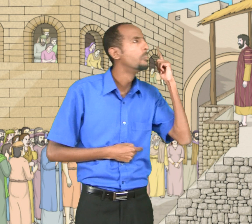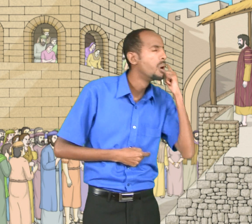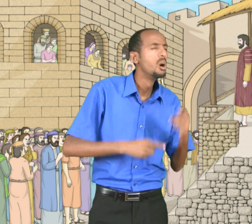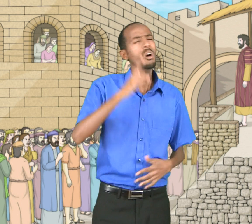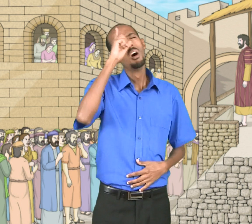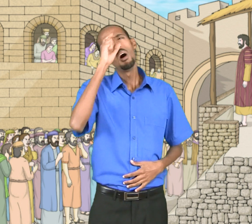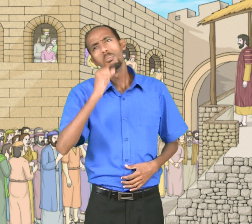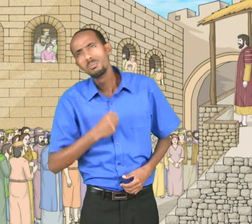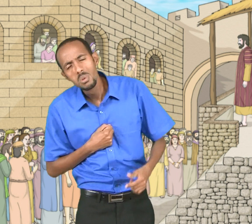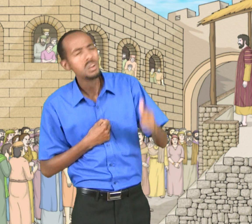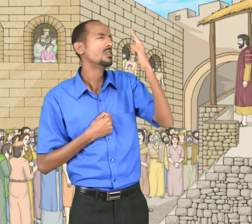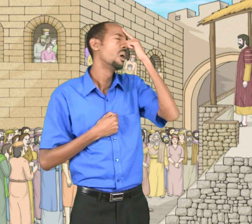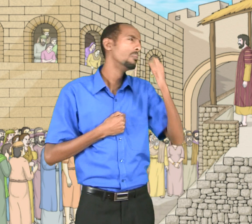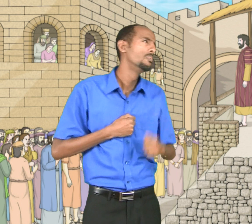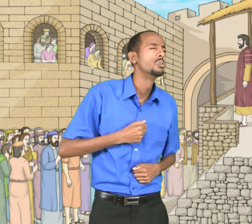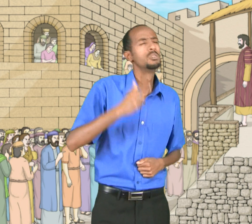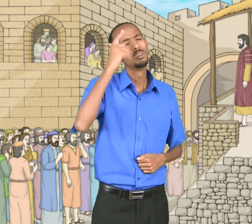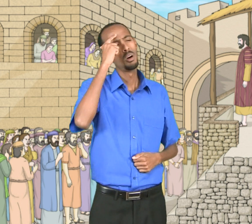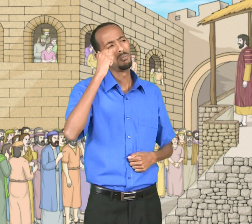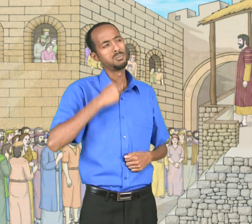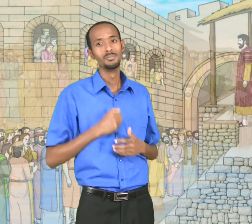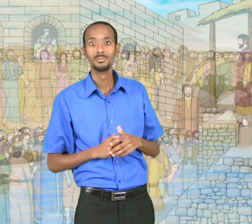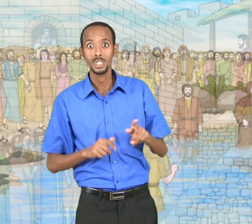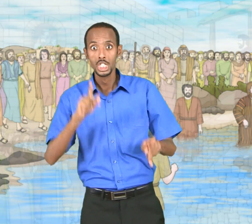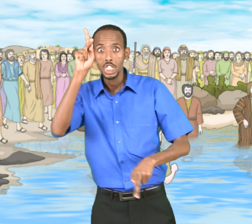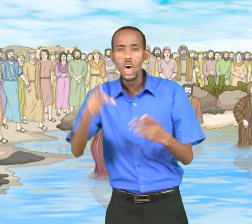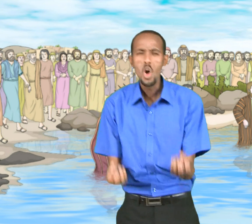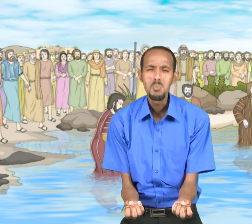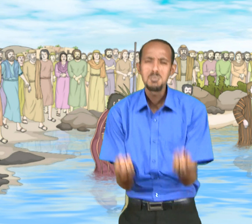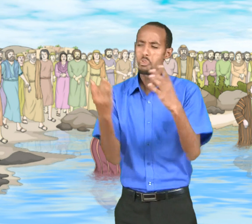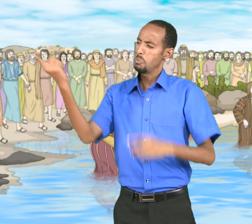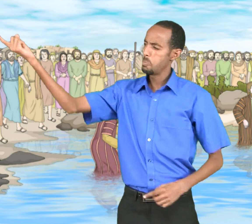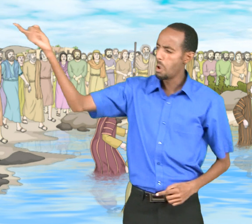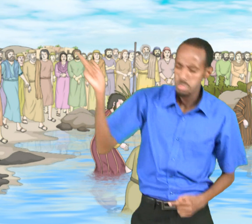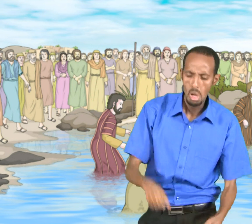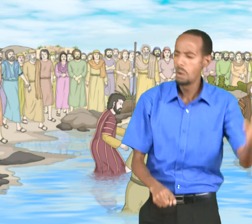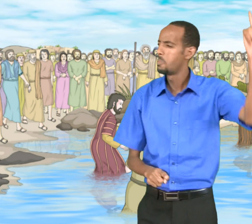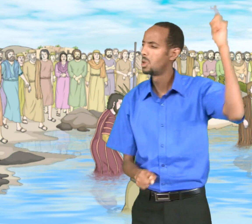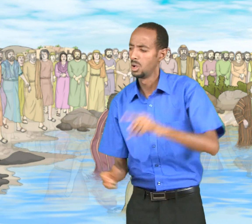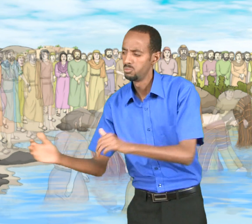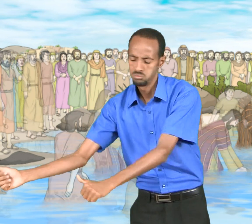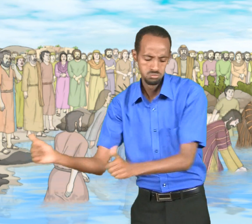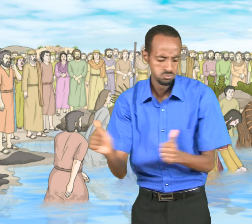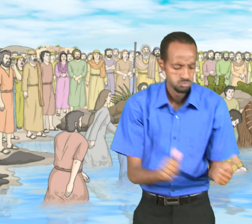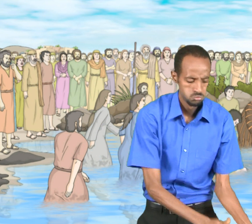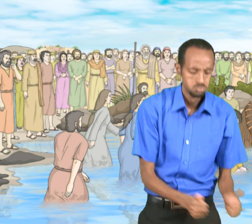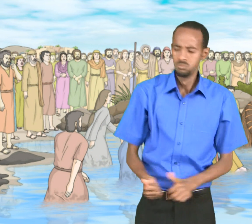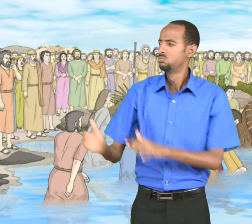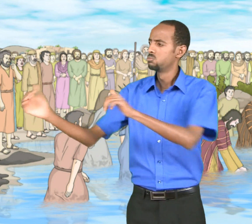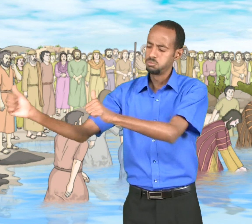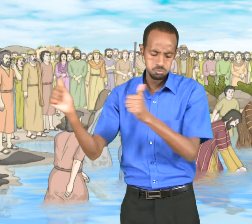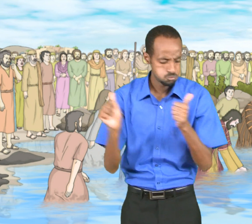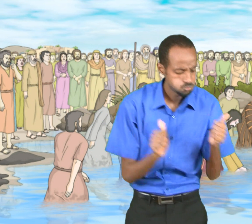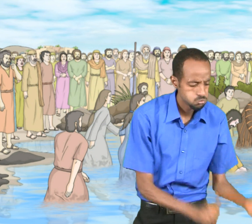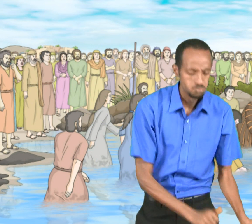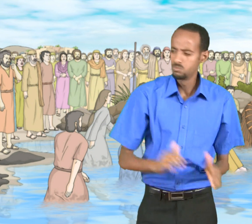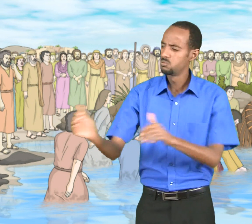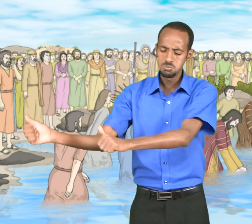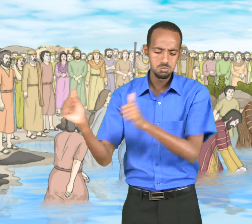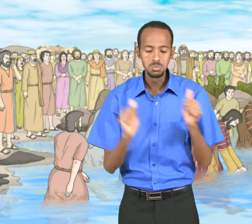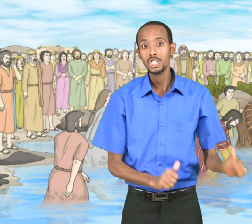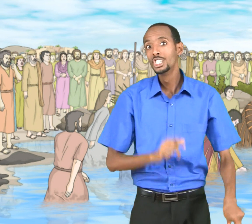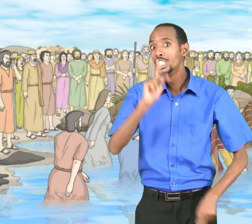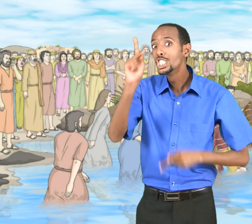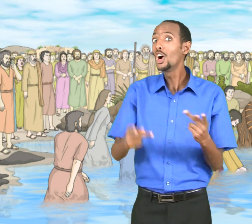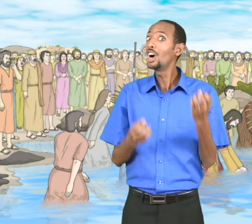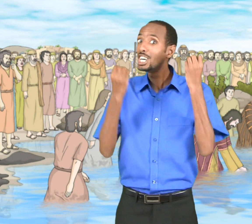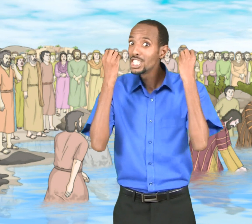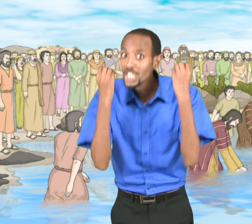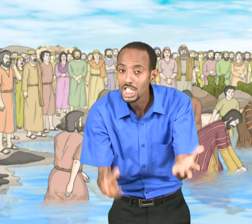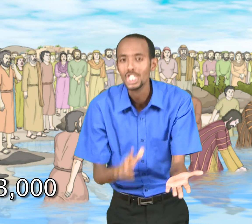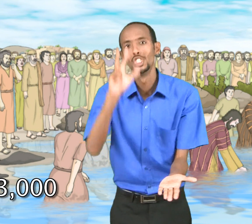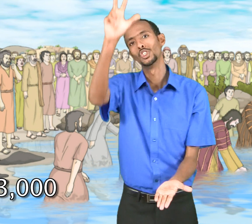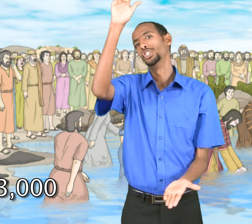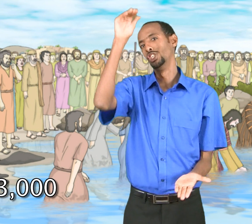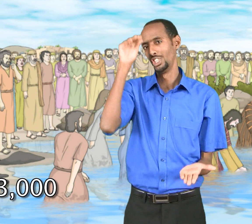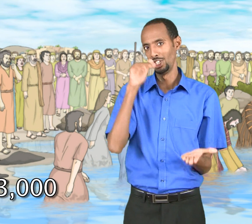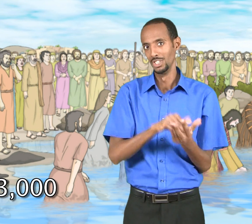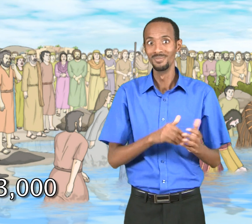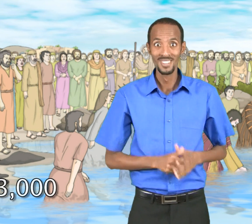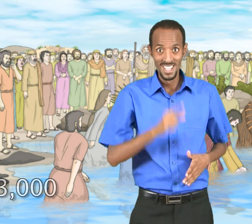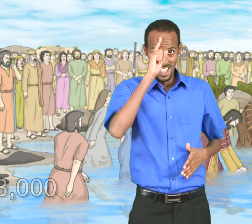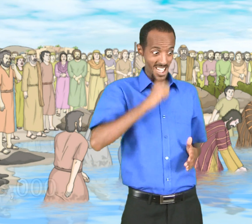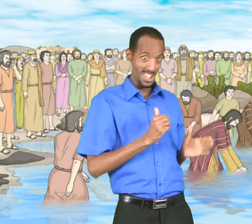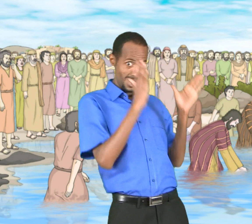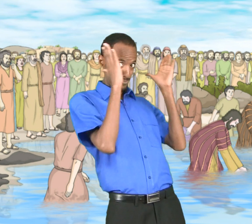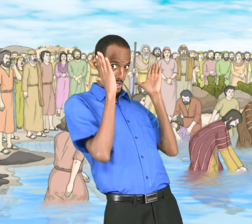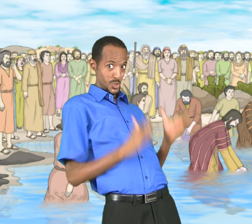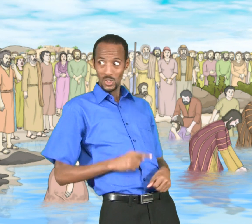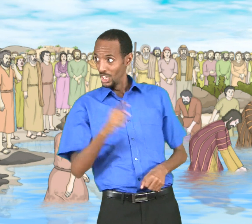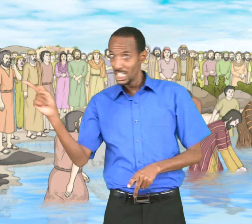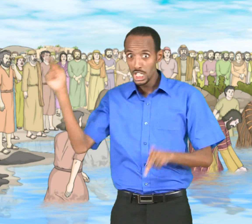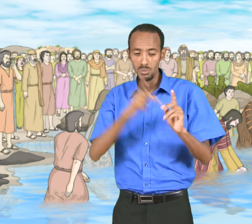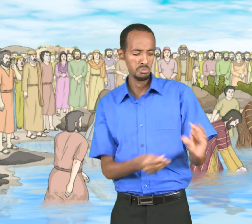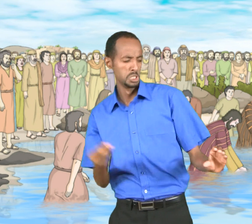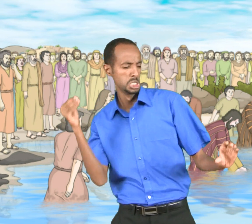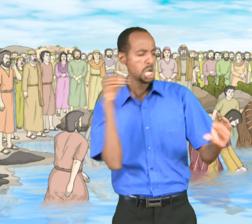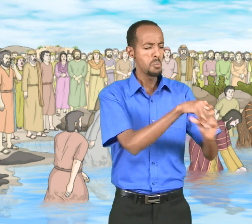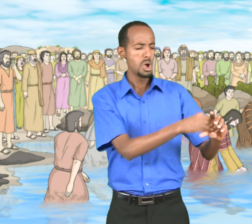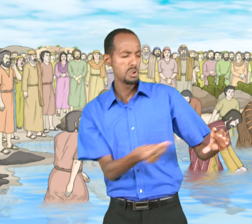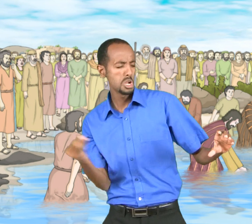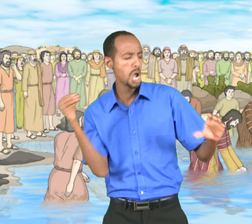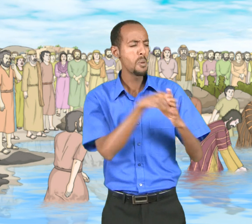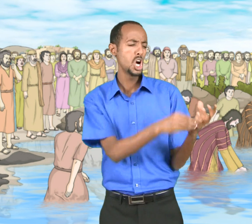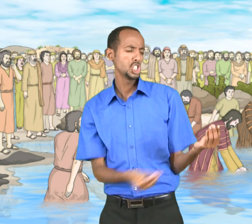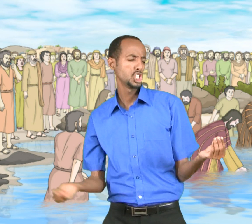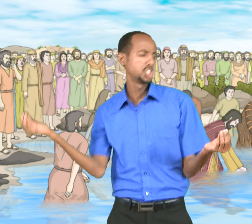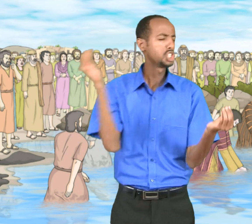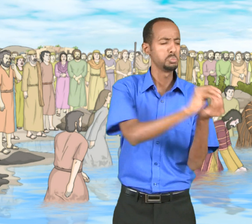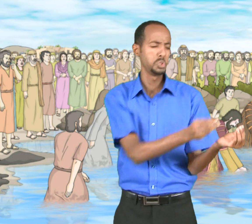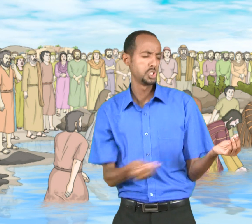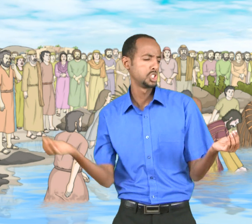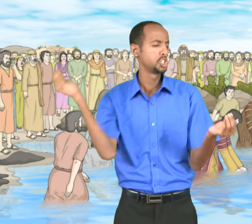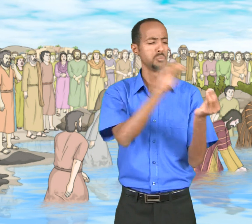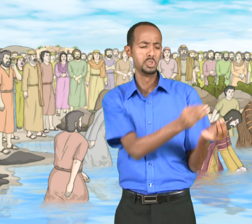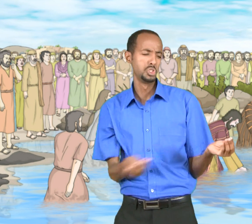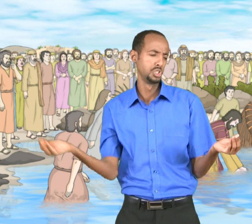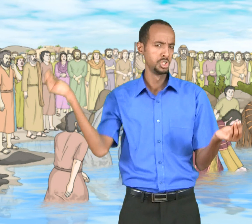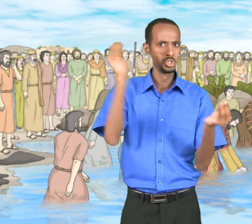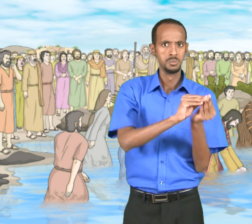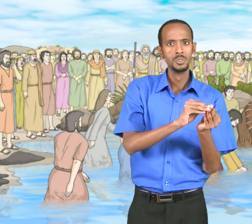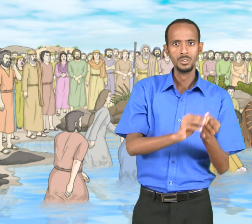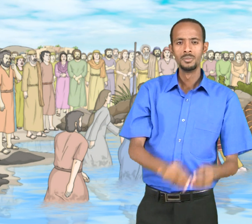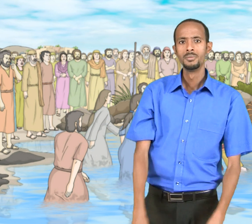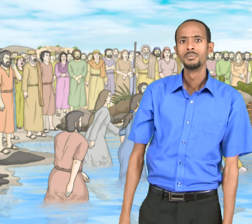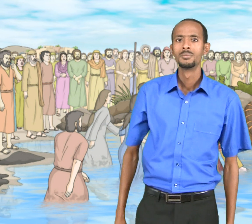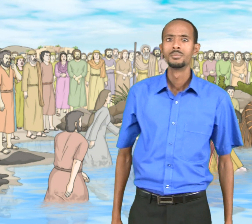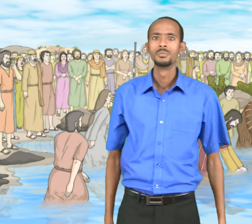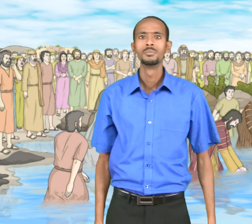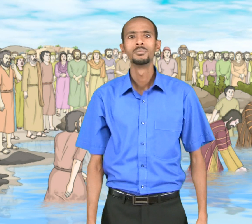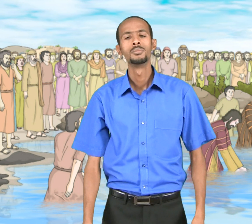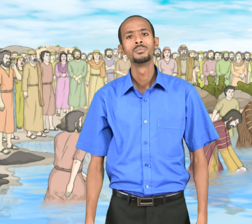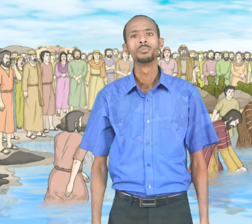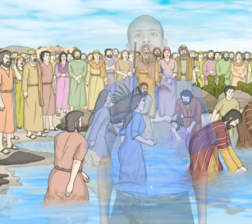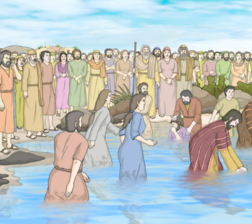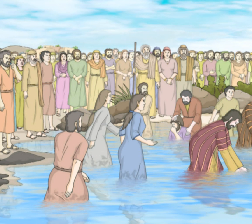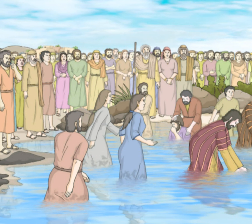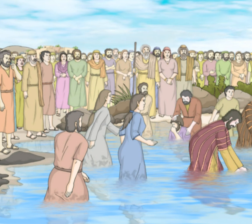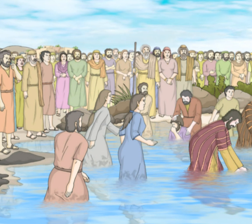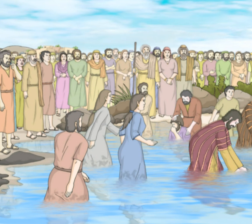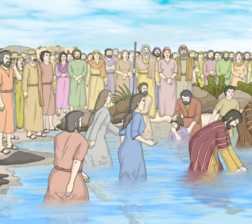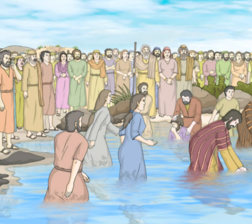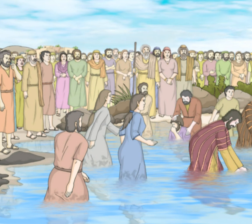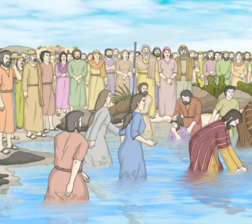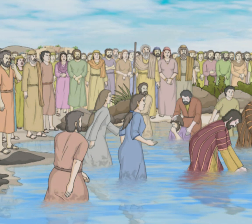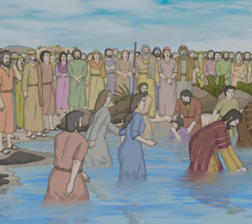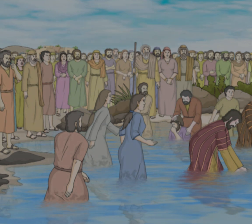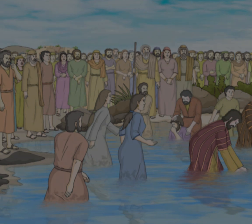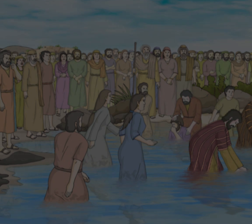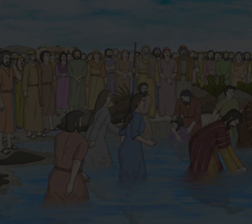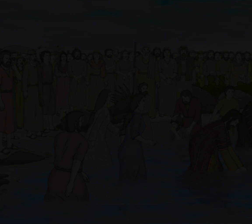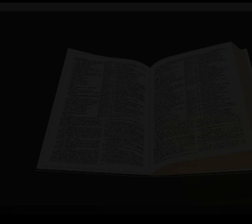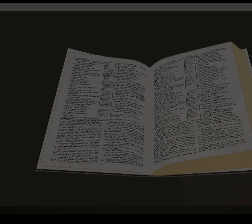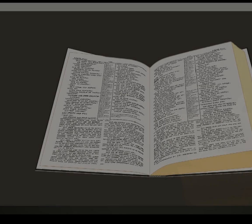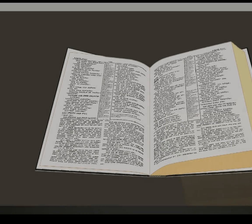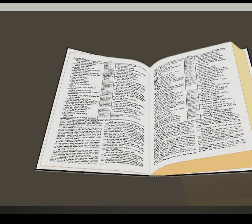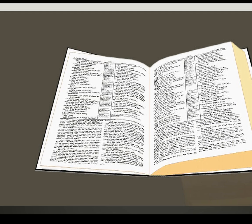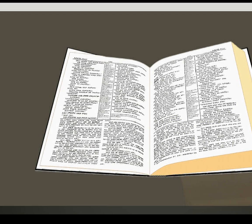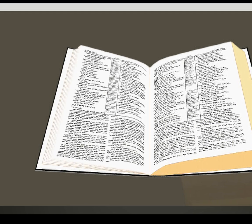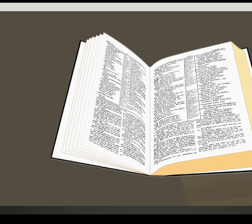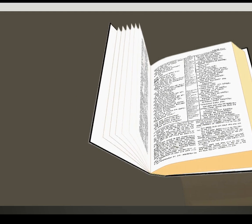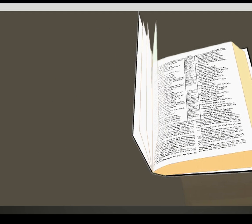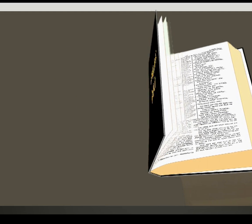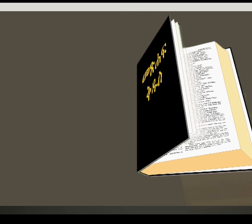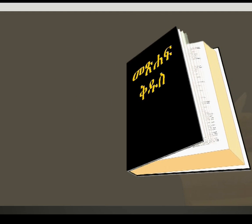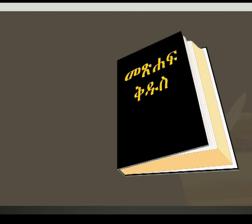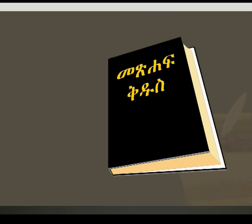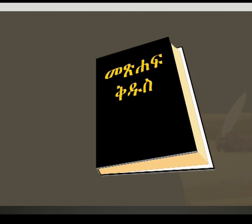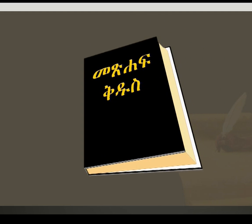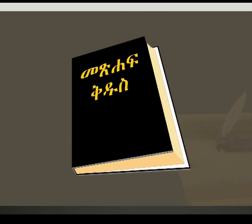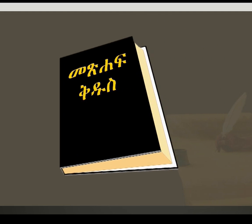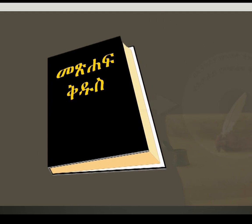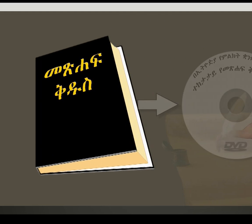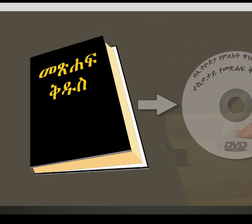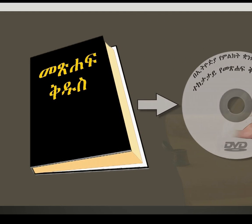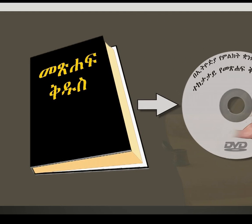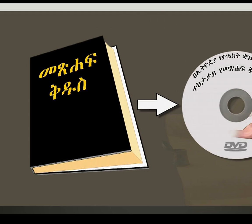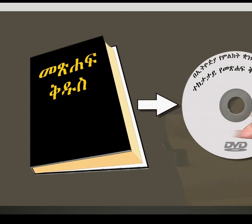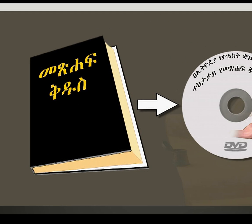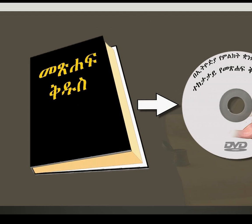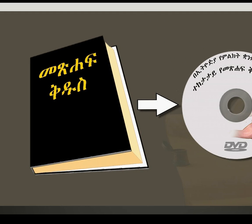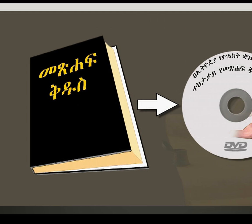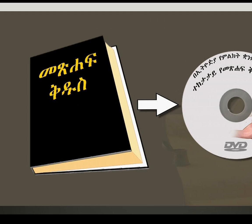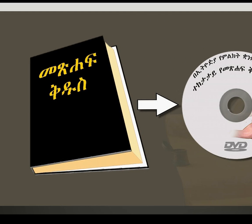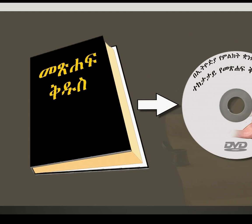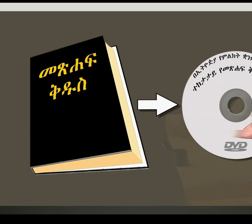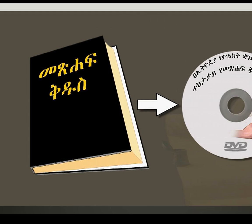Those who embraced his message were baptized, and about three thousand were added to the believers that day.